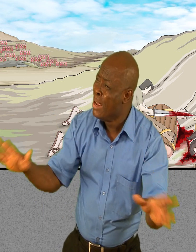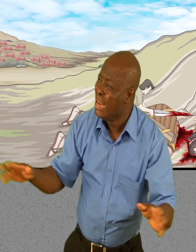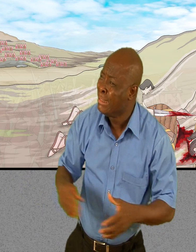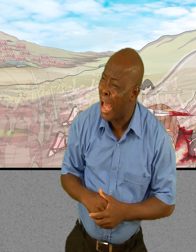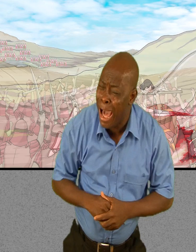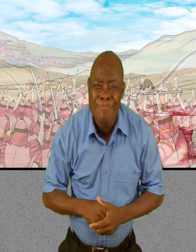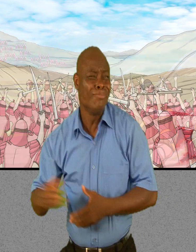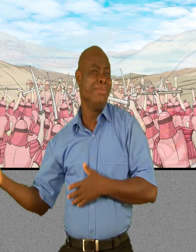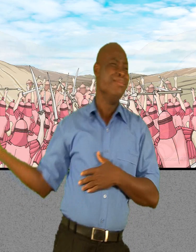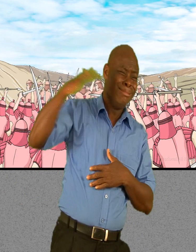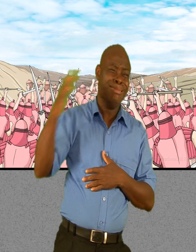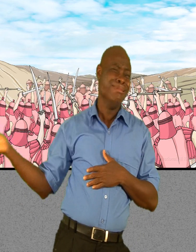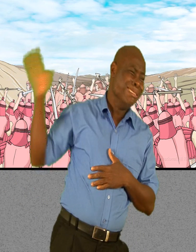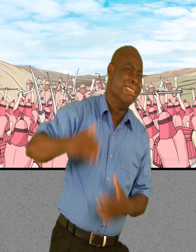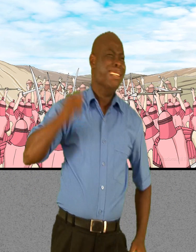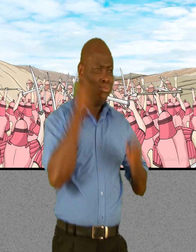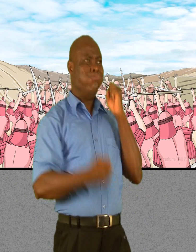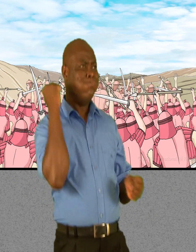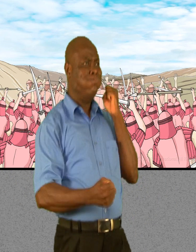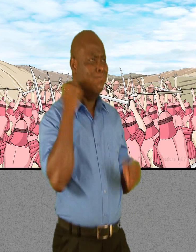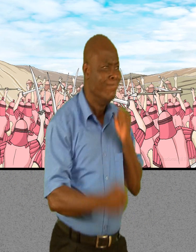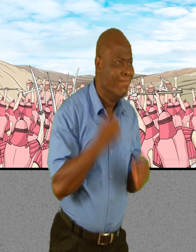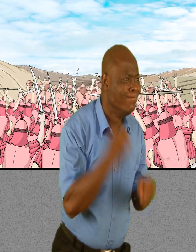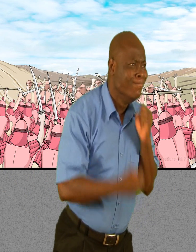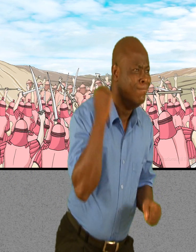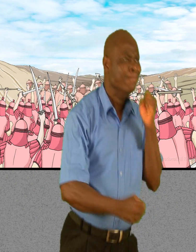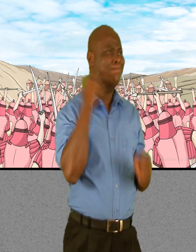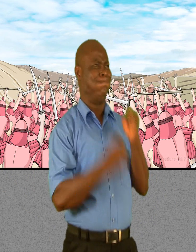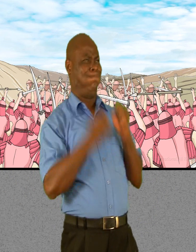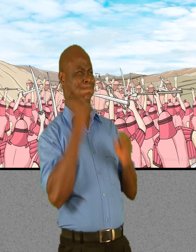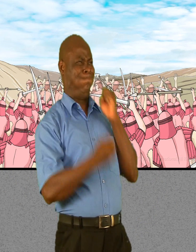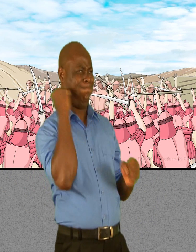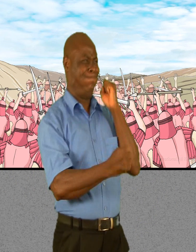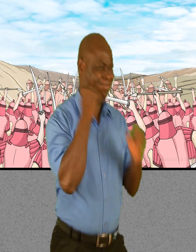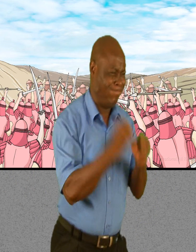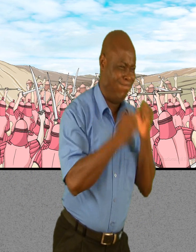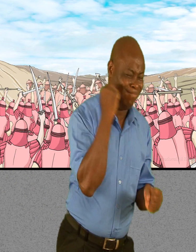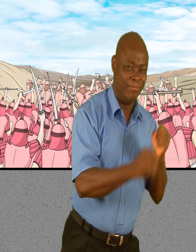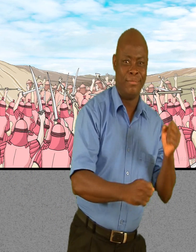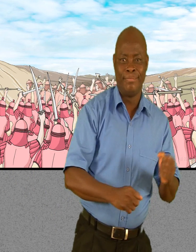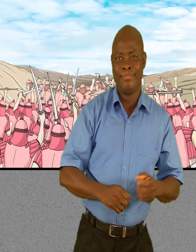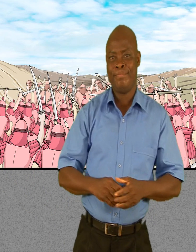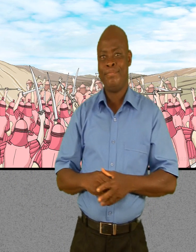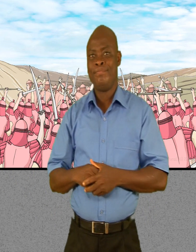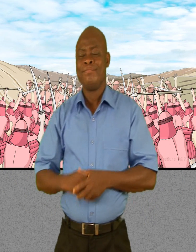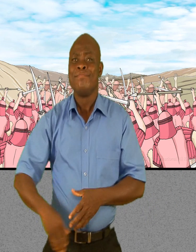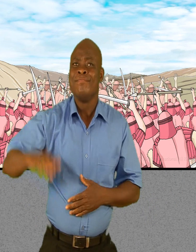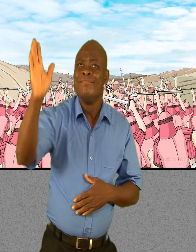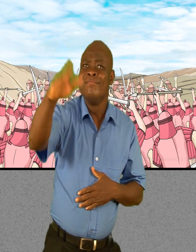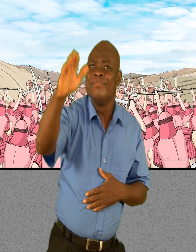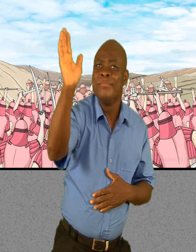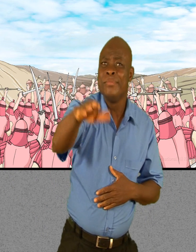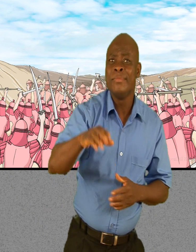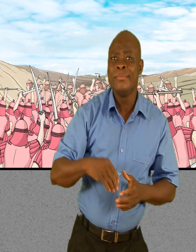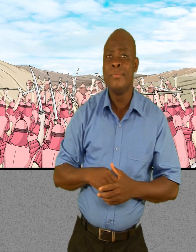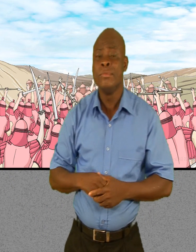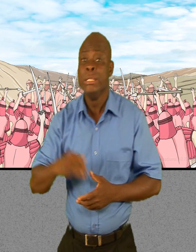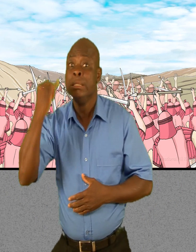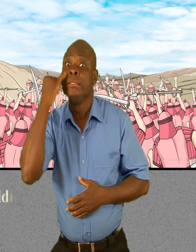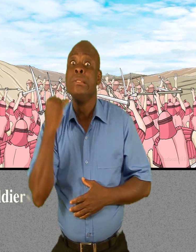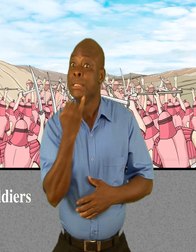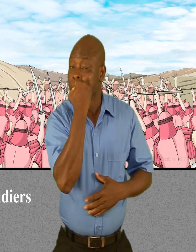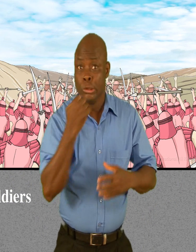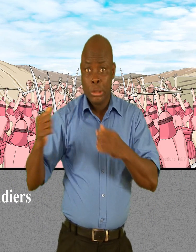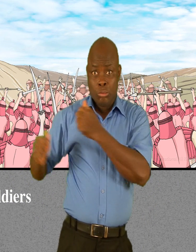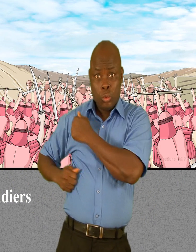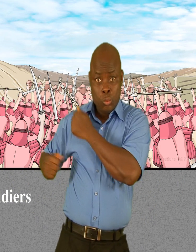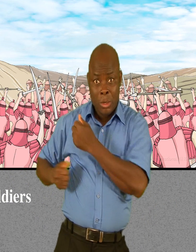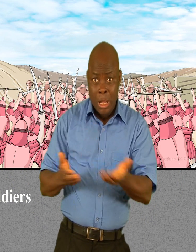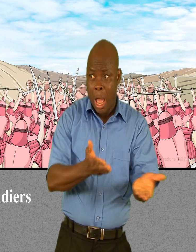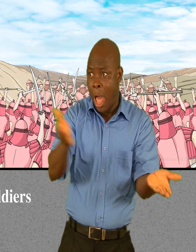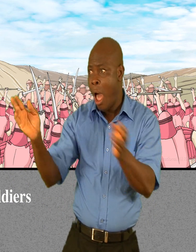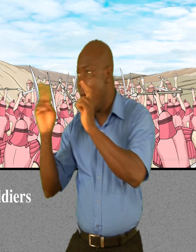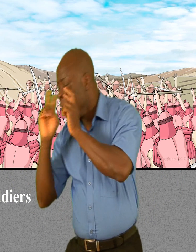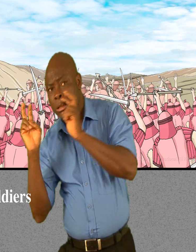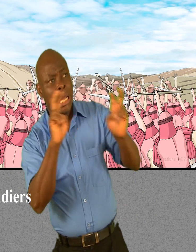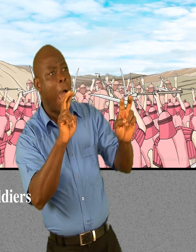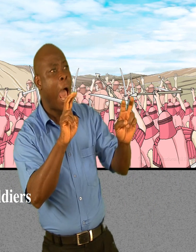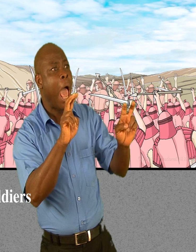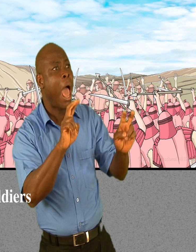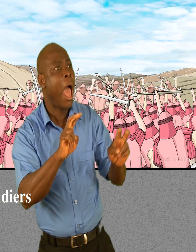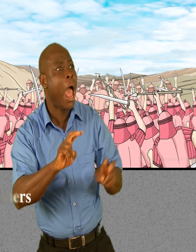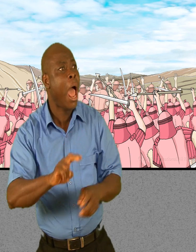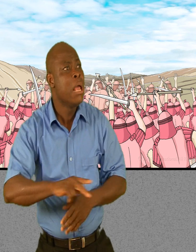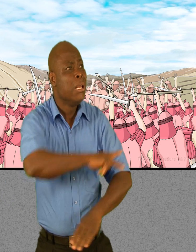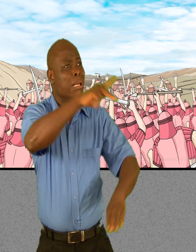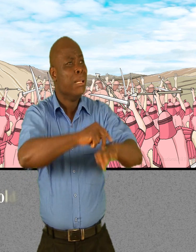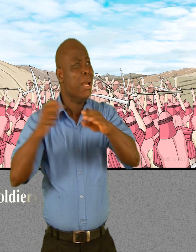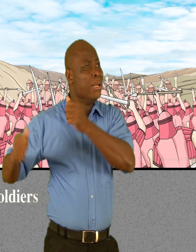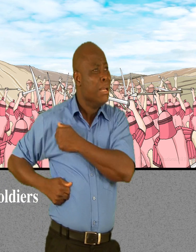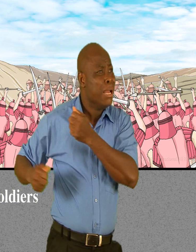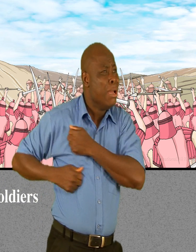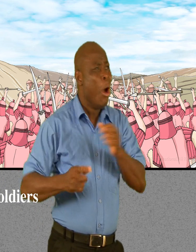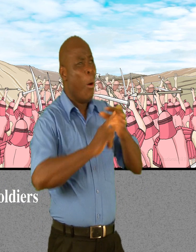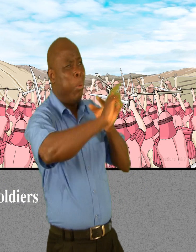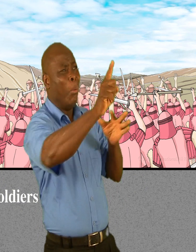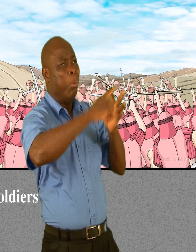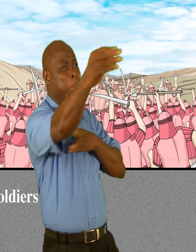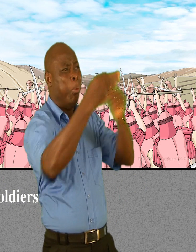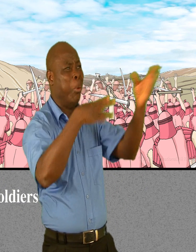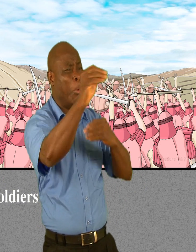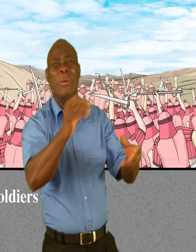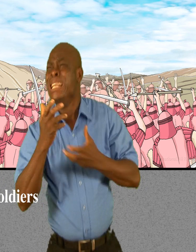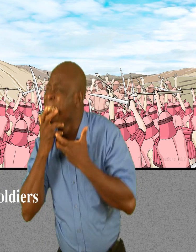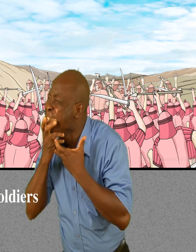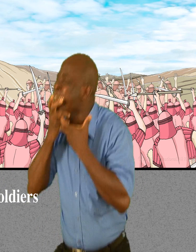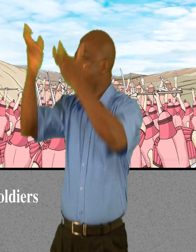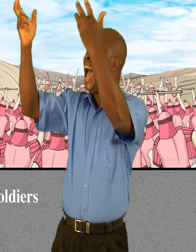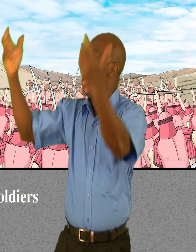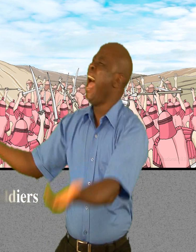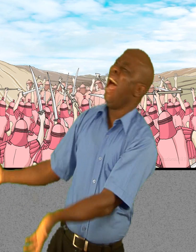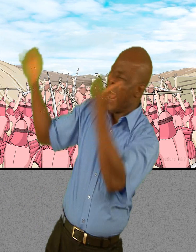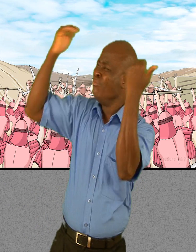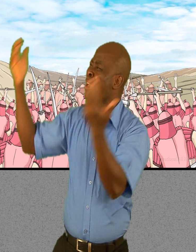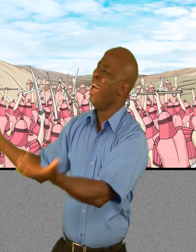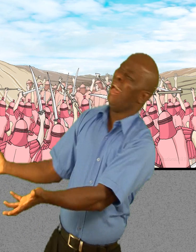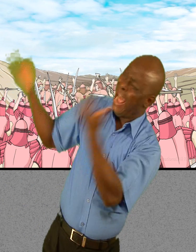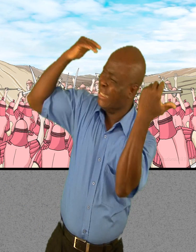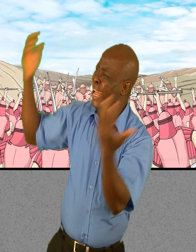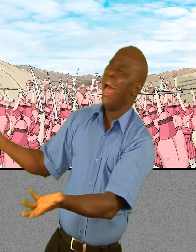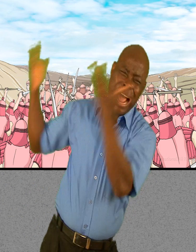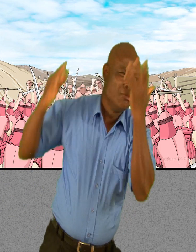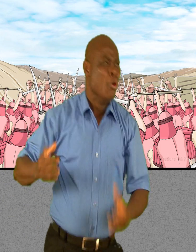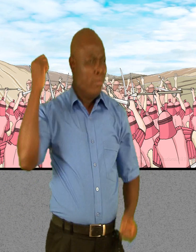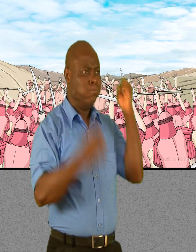and he cut off his head with the sword.